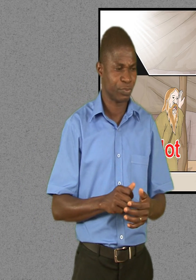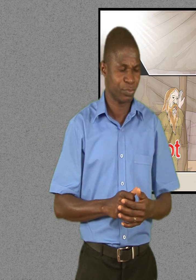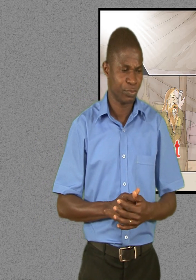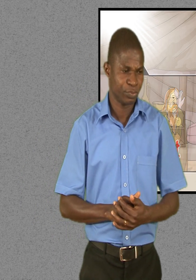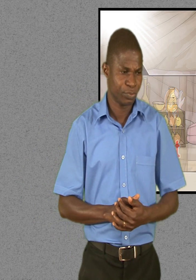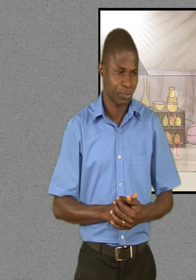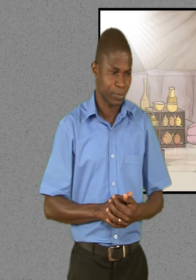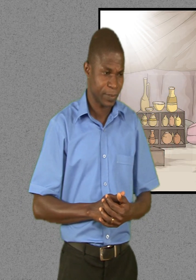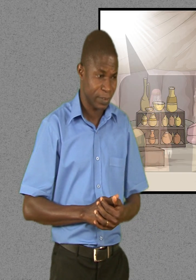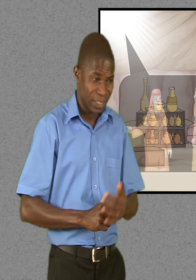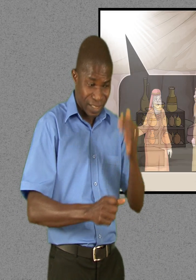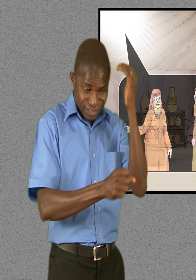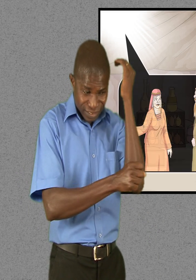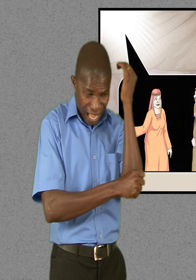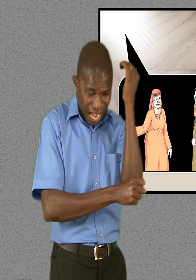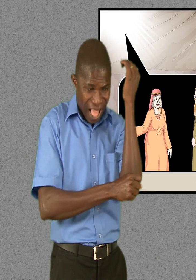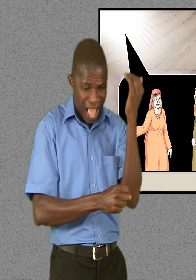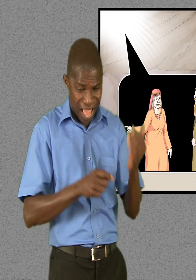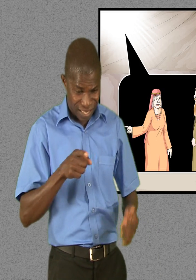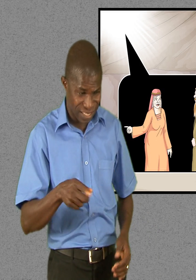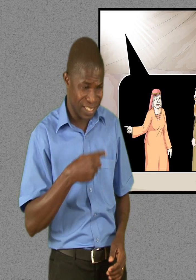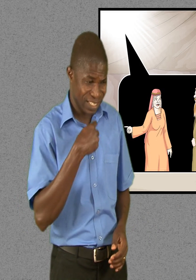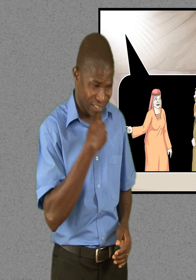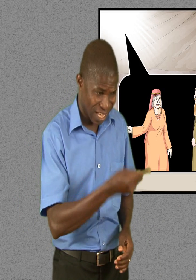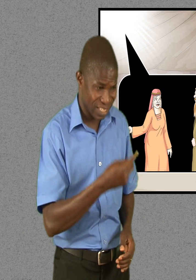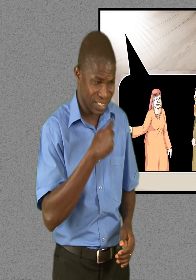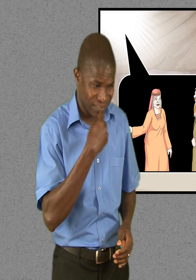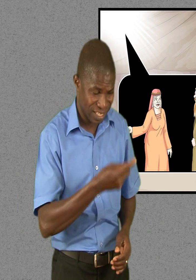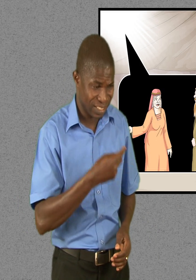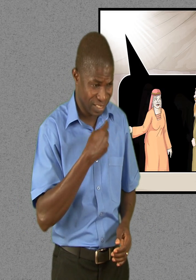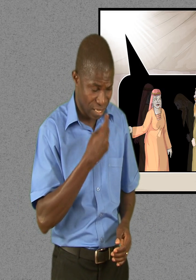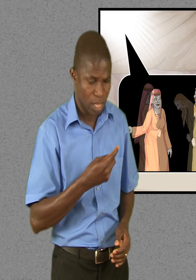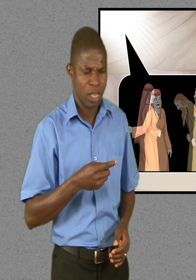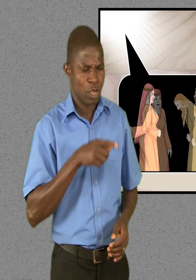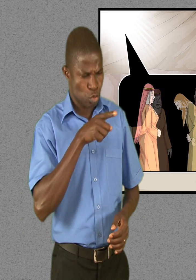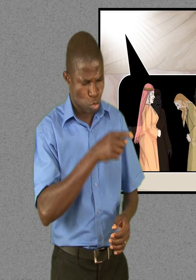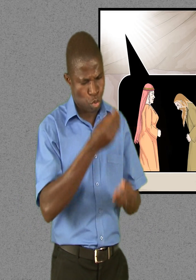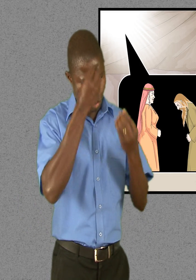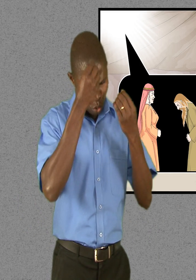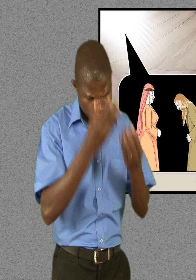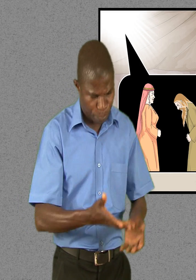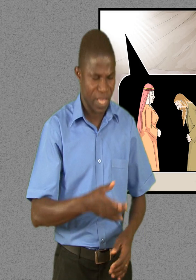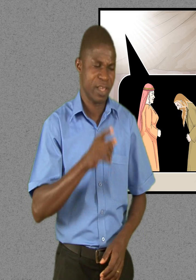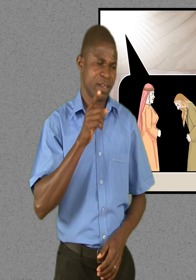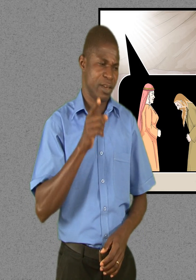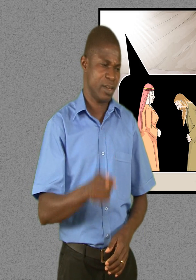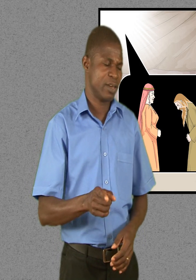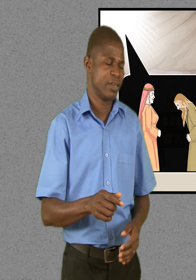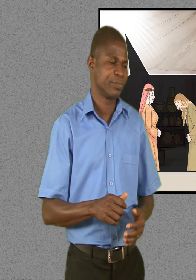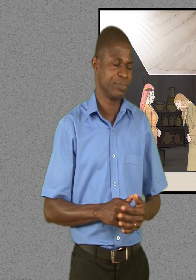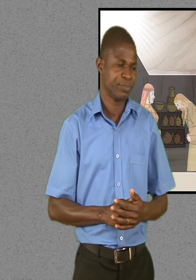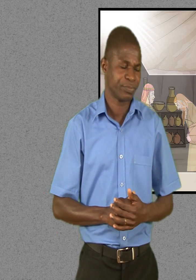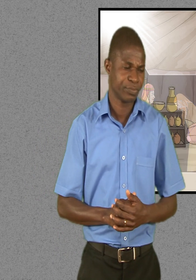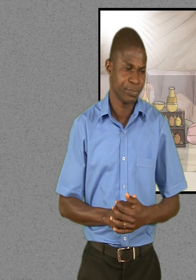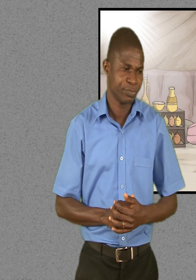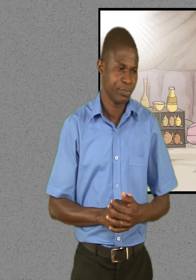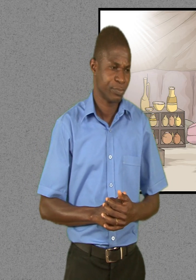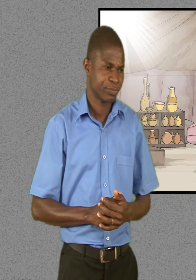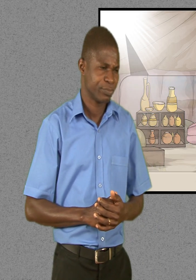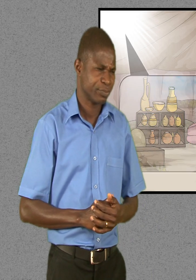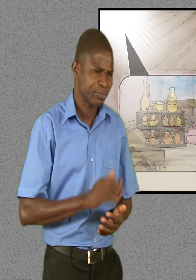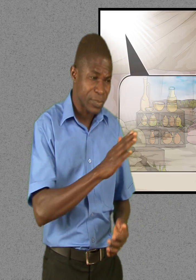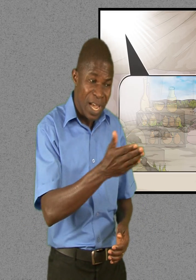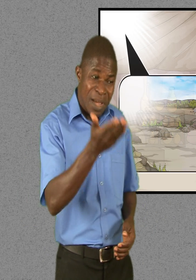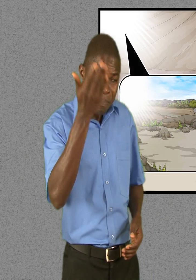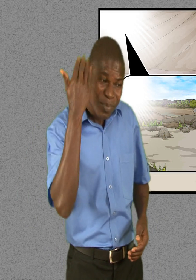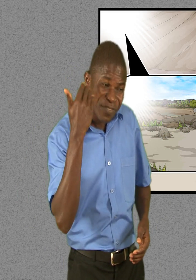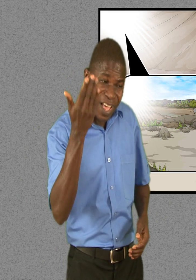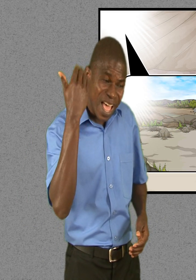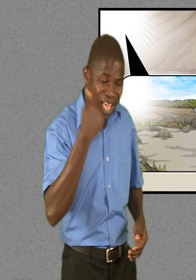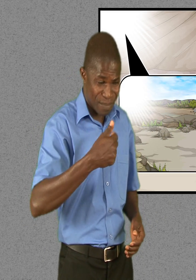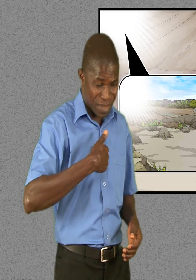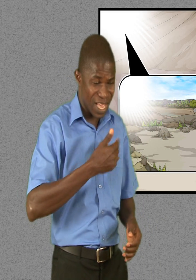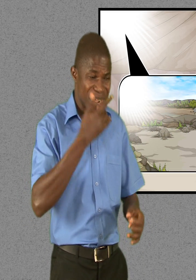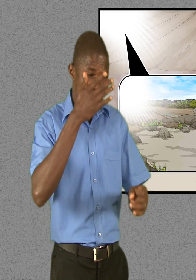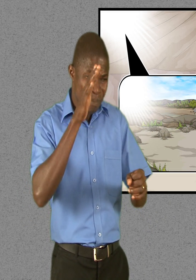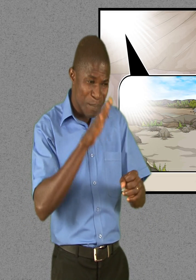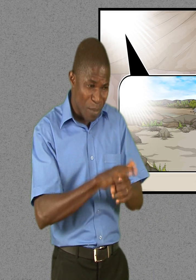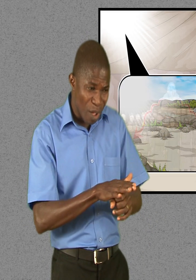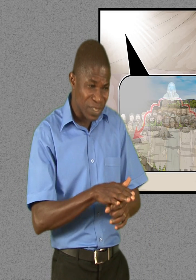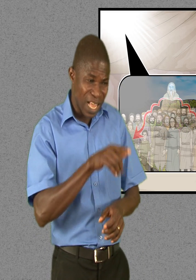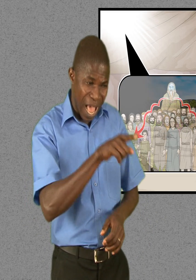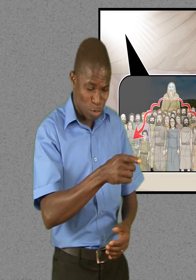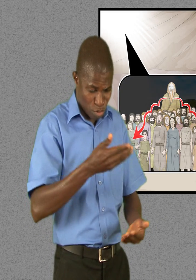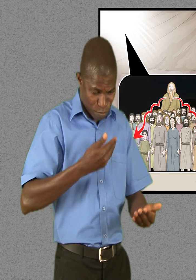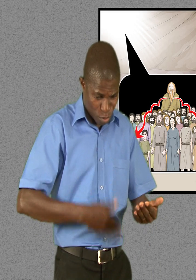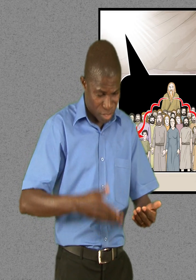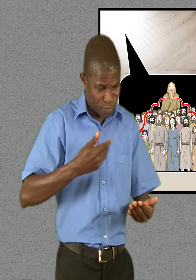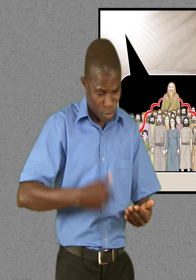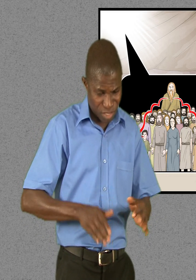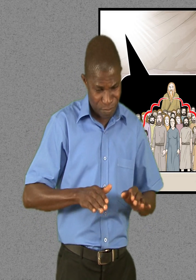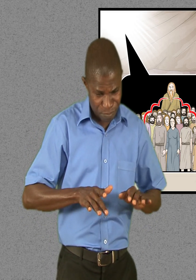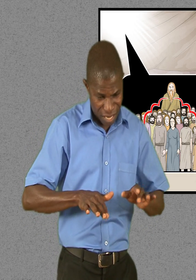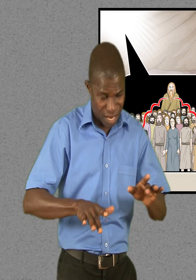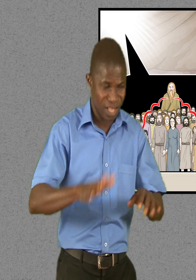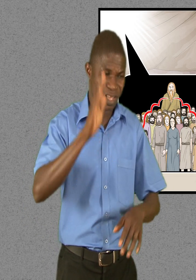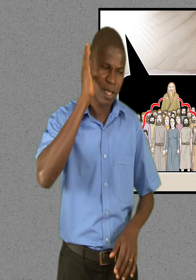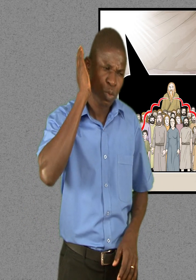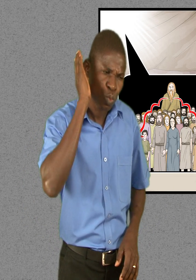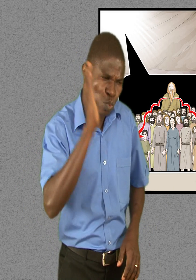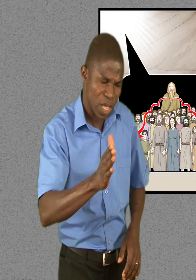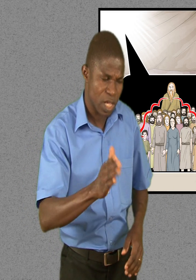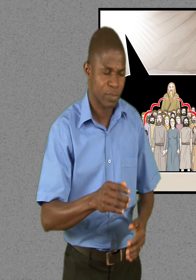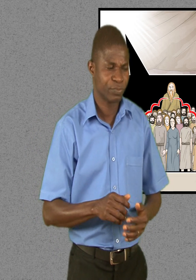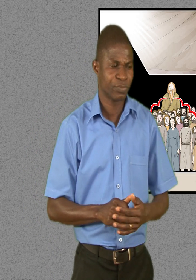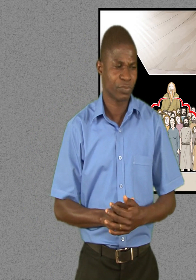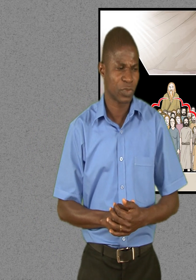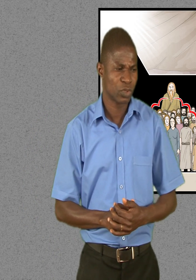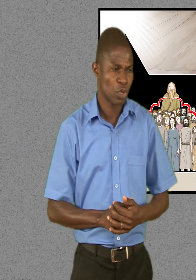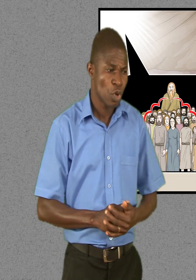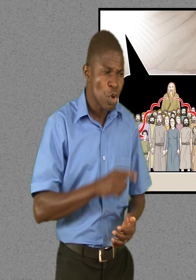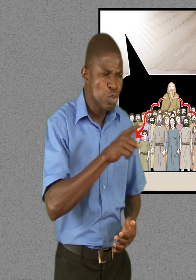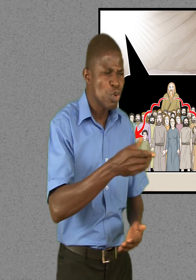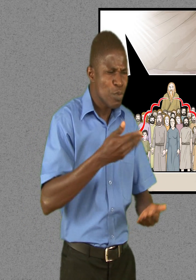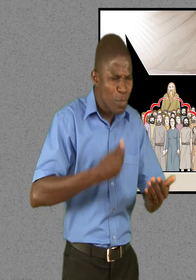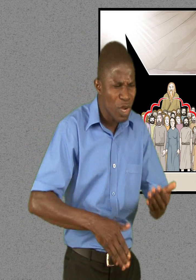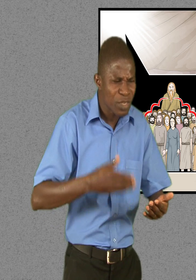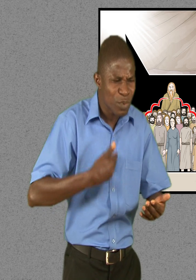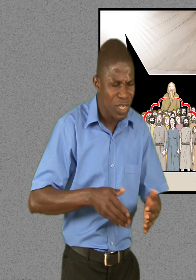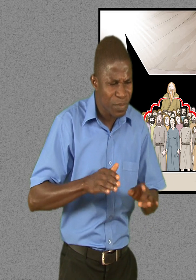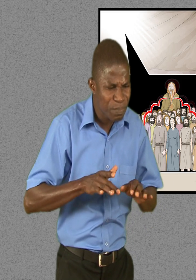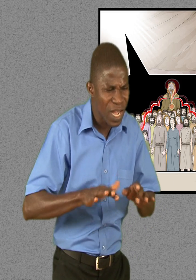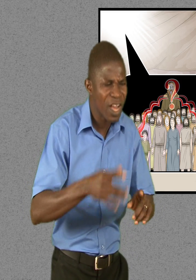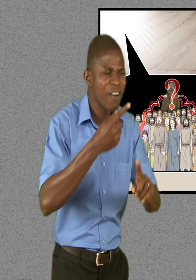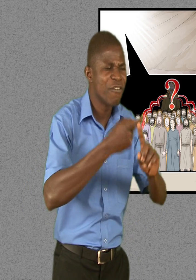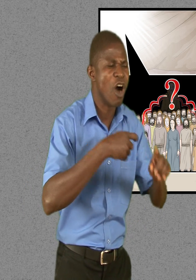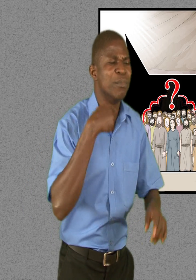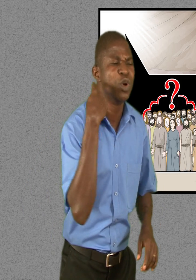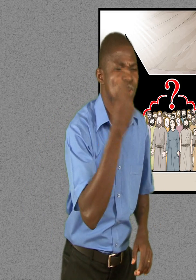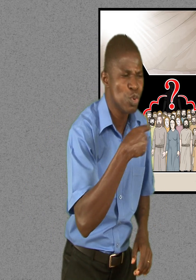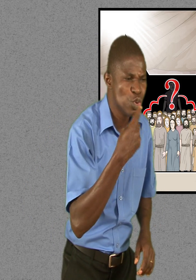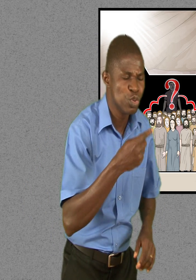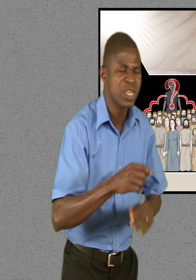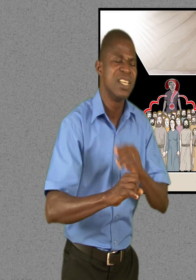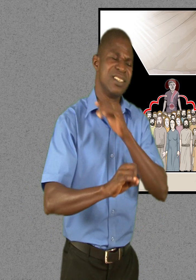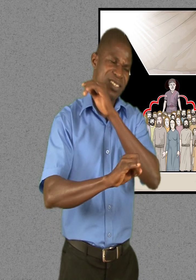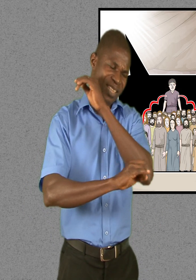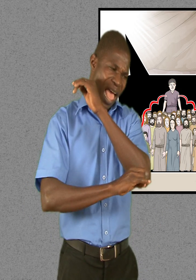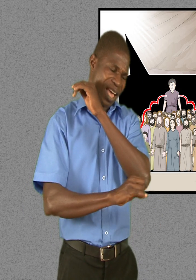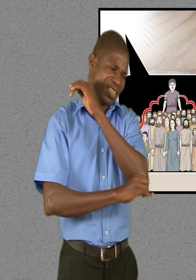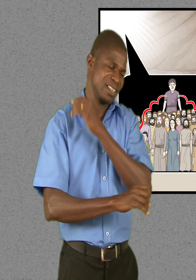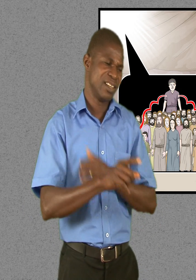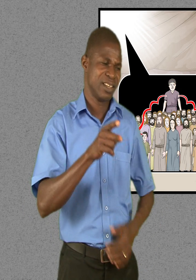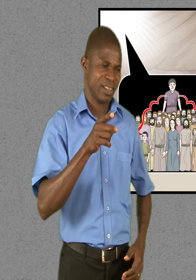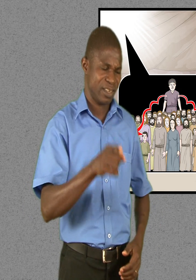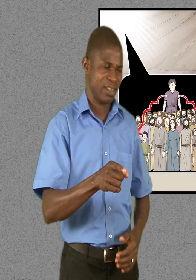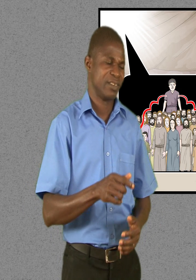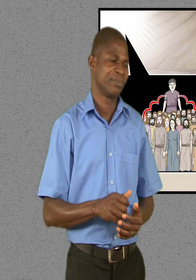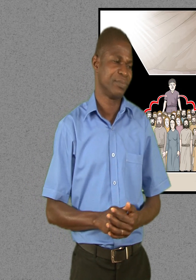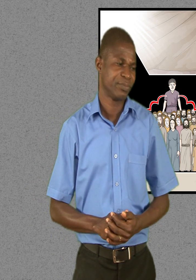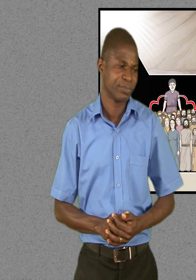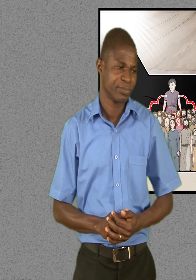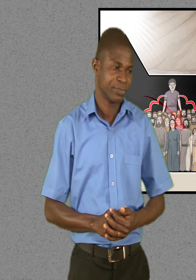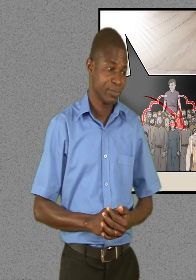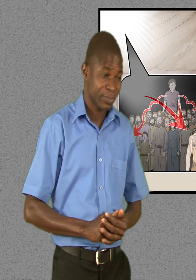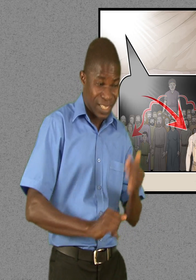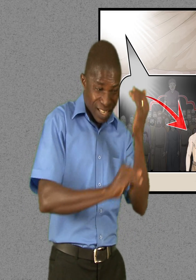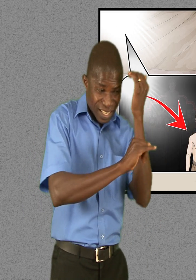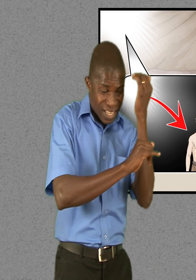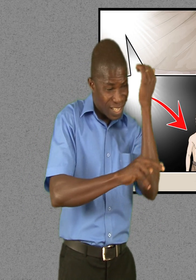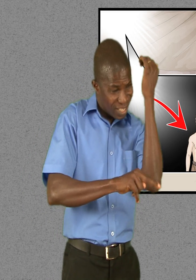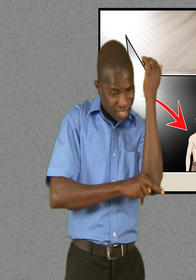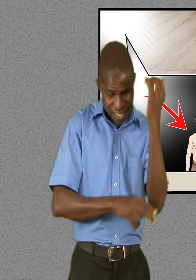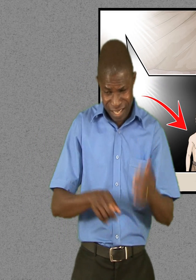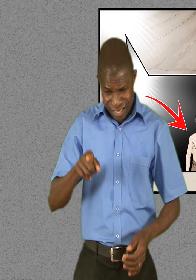Listen to everything that Sarah tells you, for through Isaac your offspring will be reckoned.